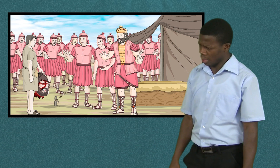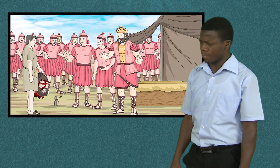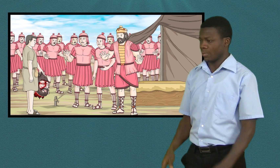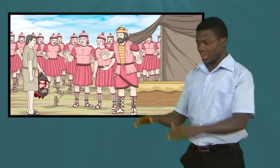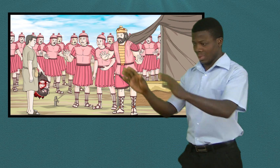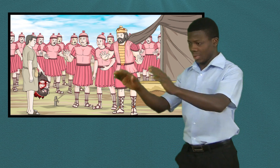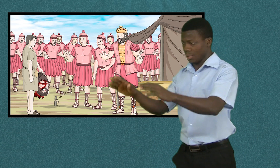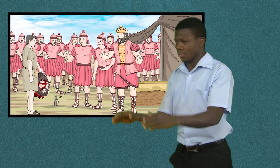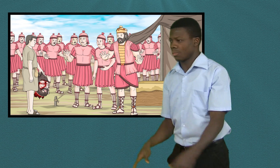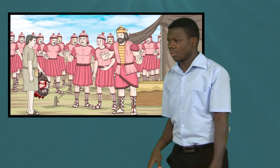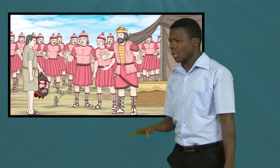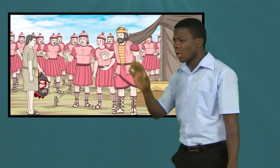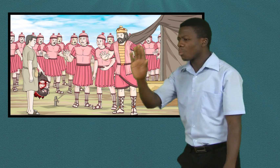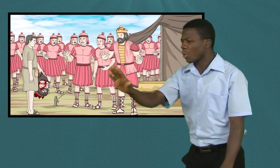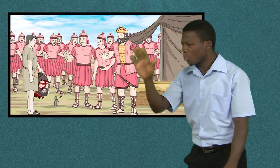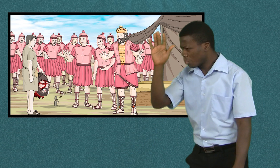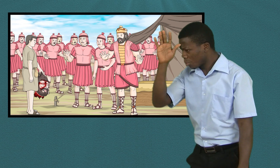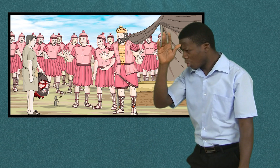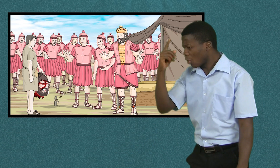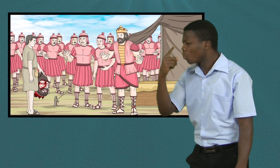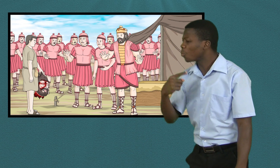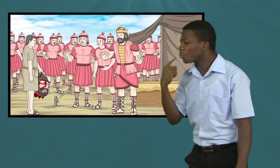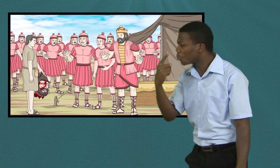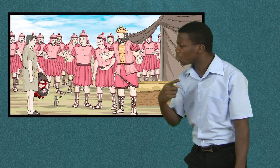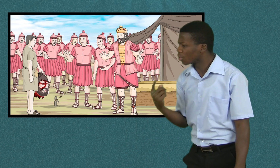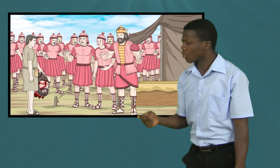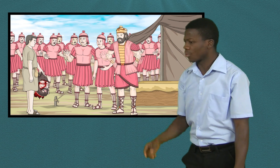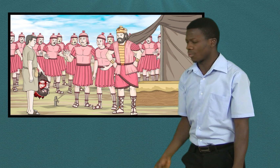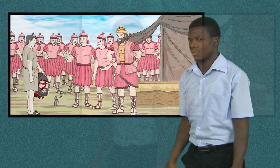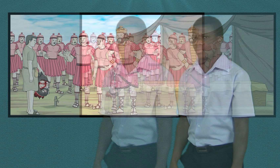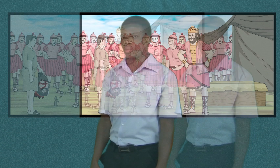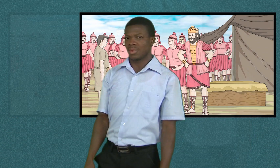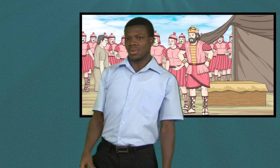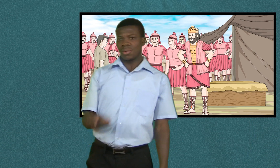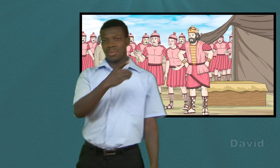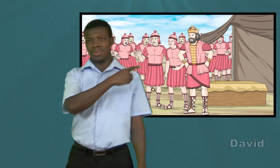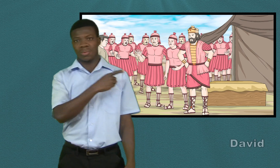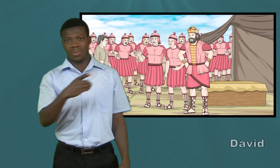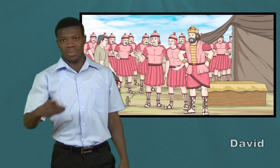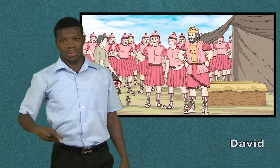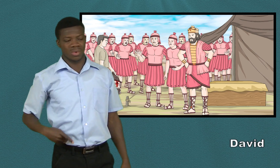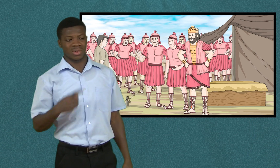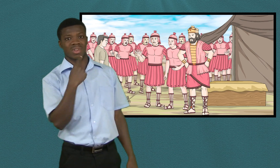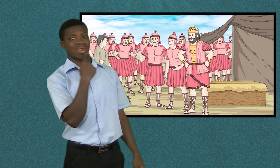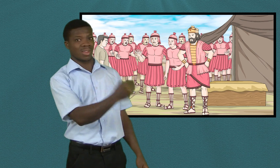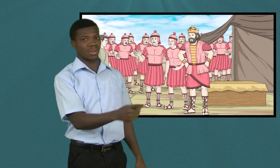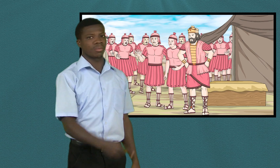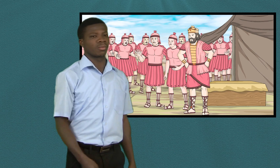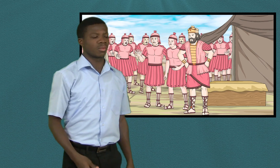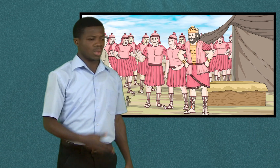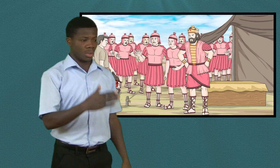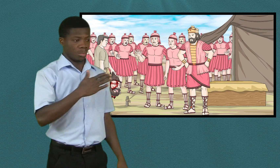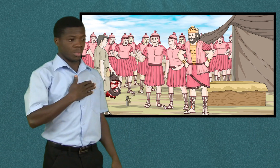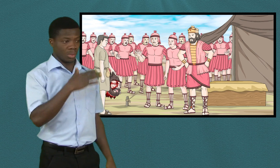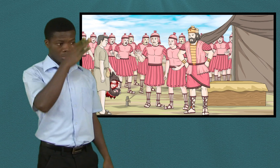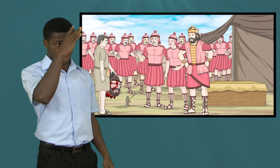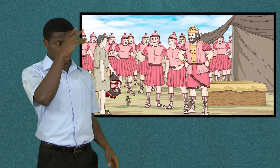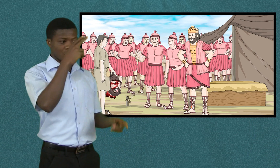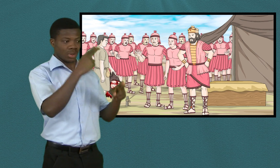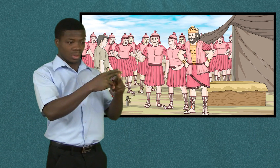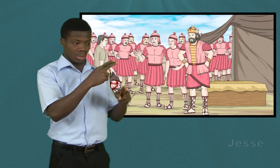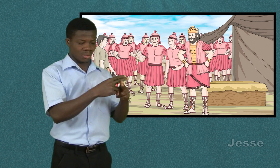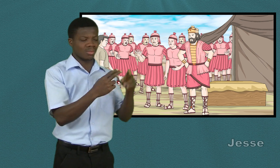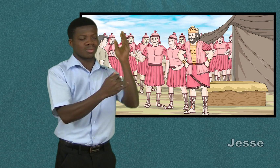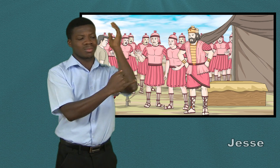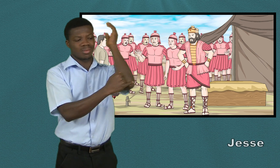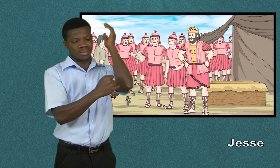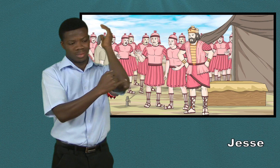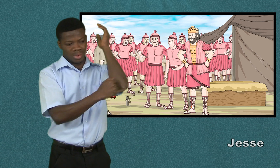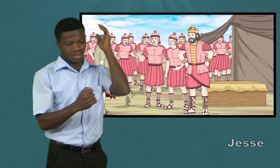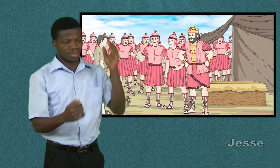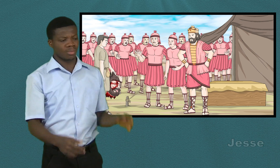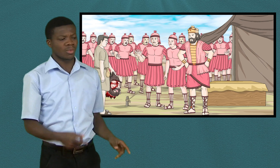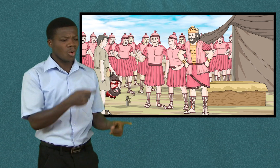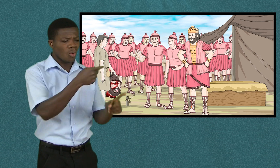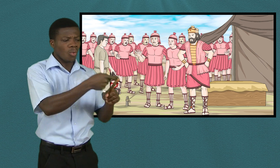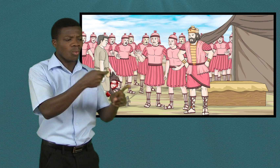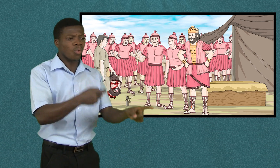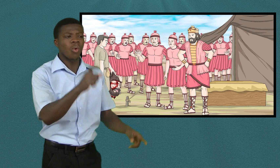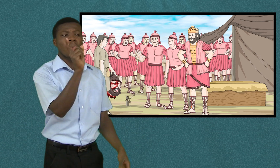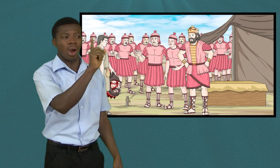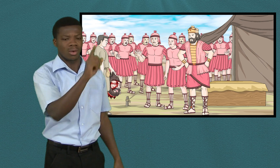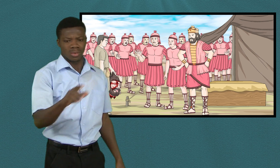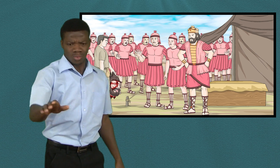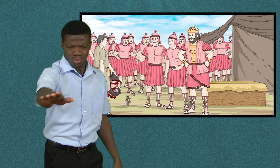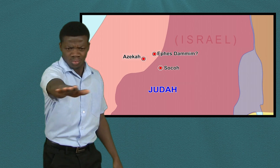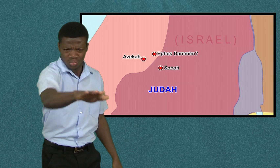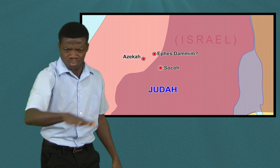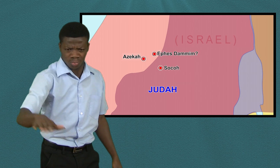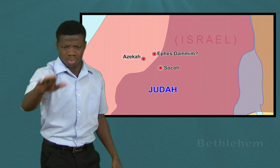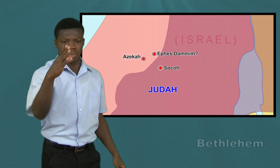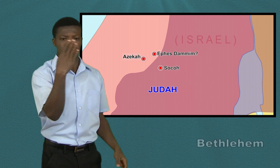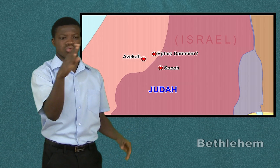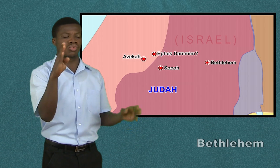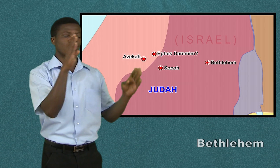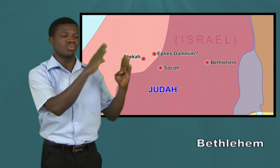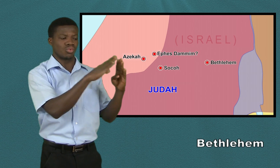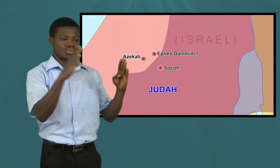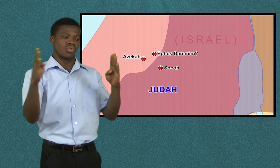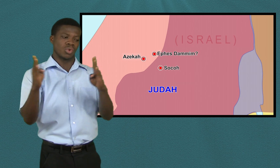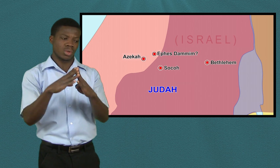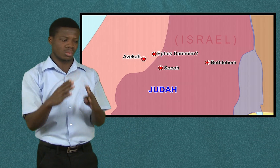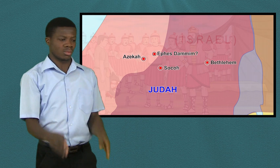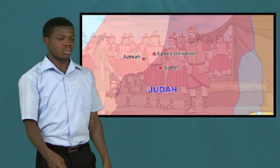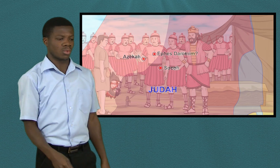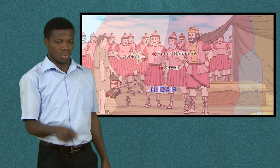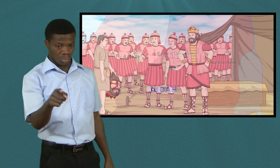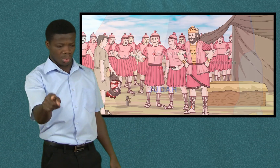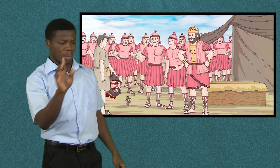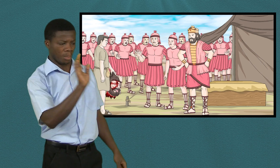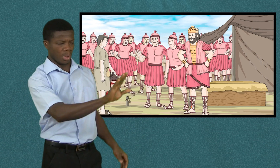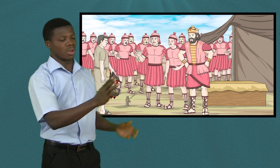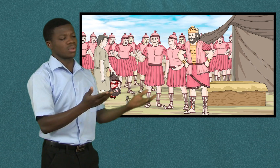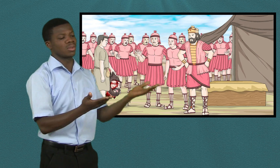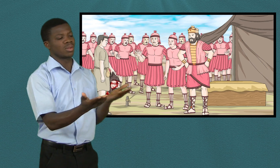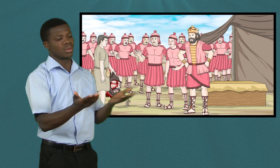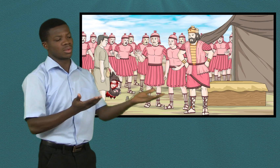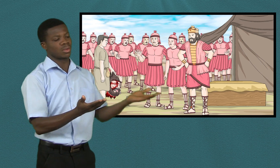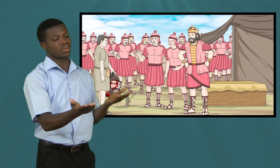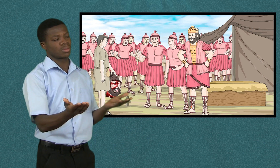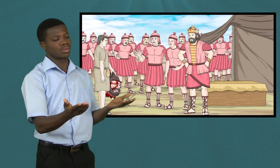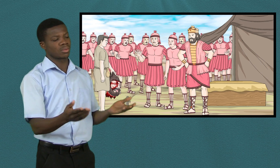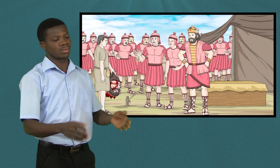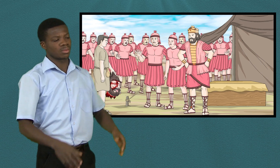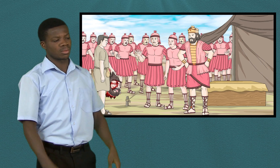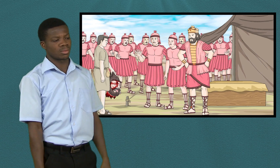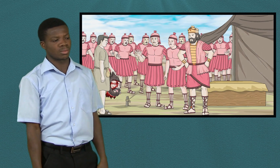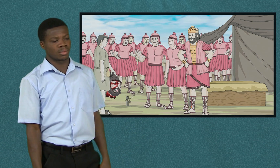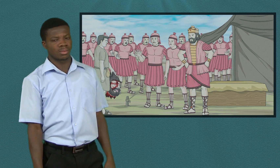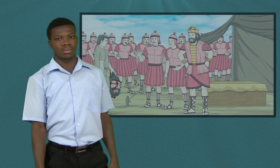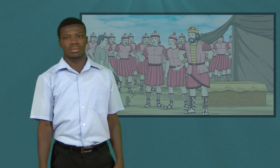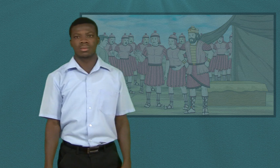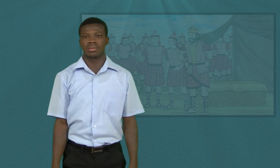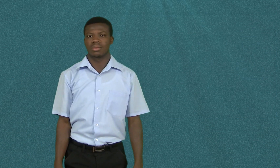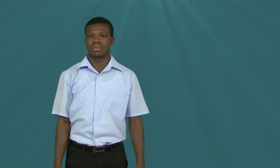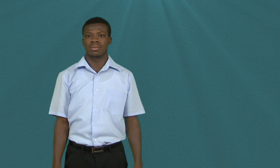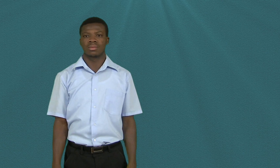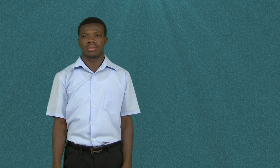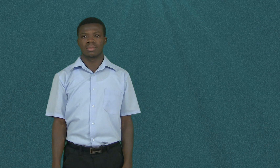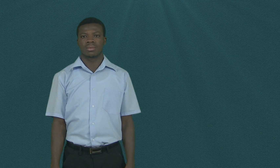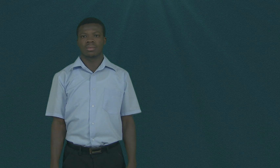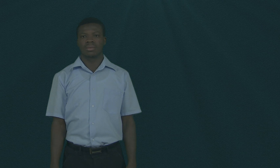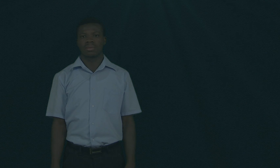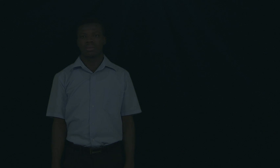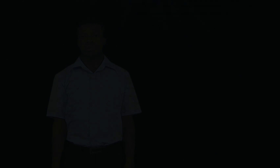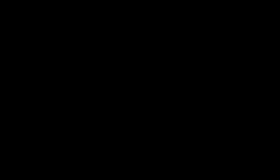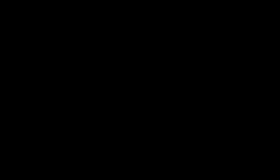“I am the son of your servant Jesse of Bethlehem,” David replied.